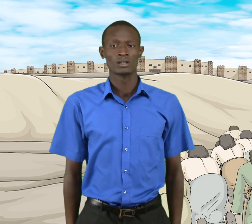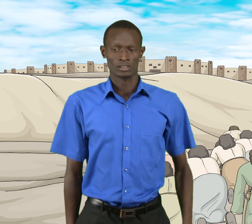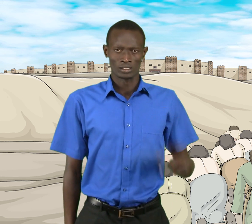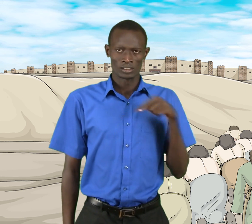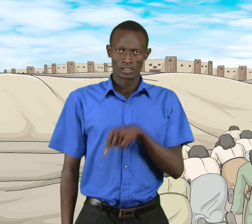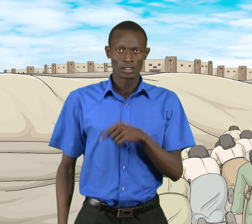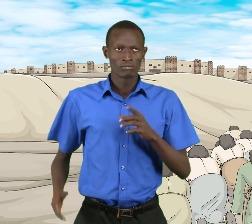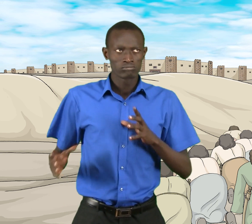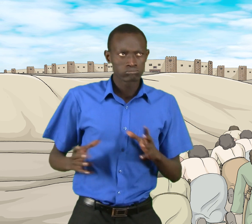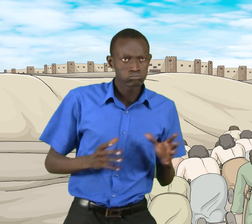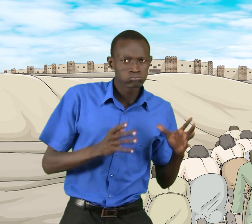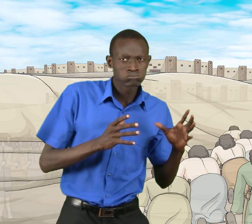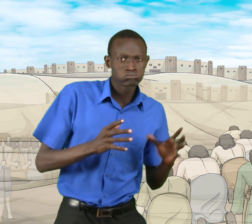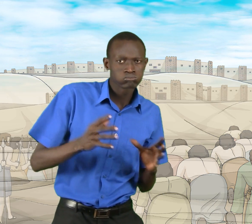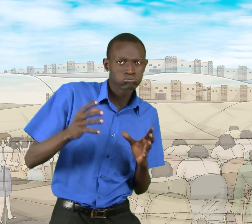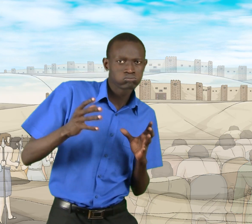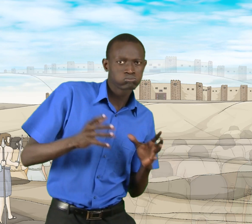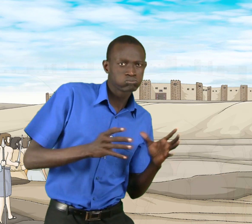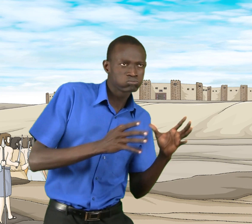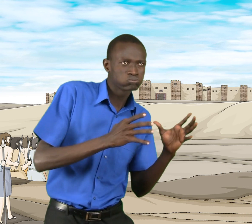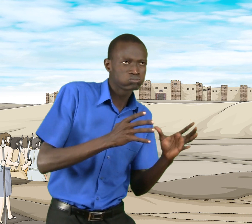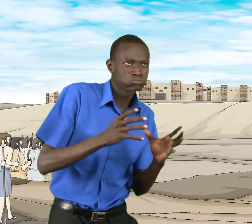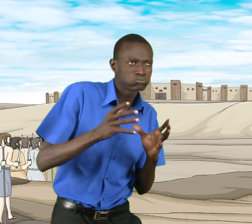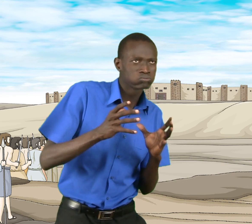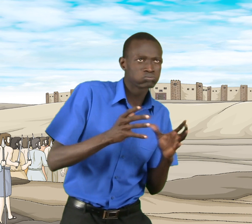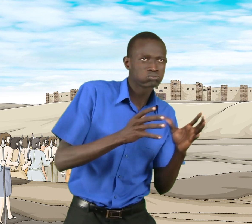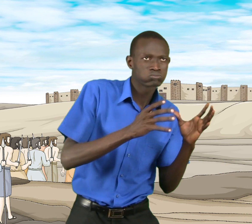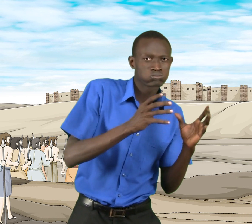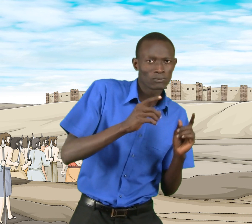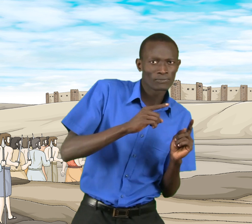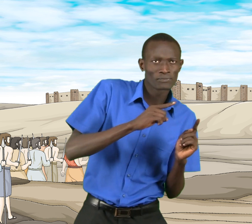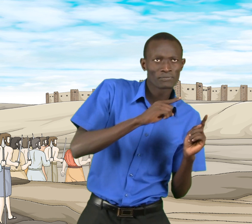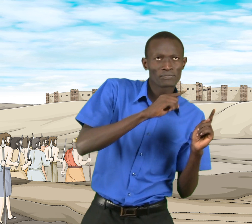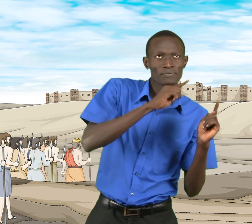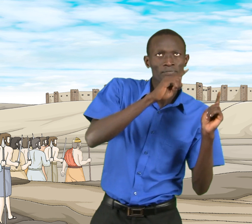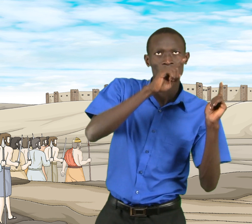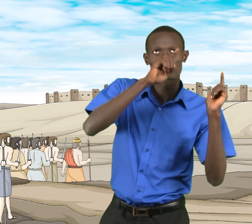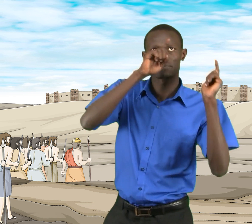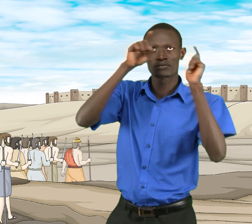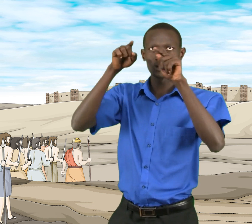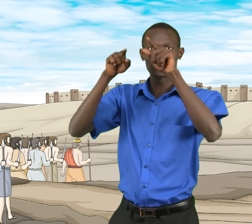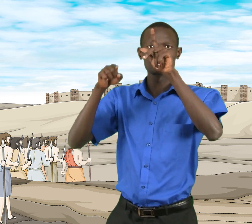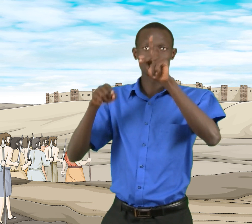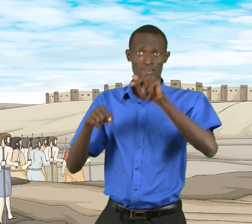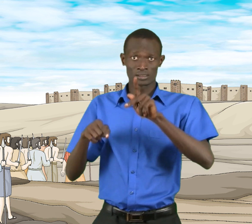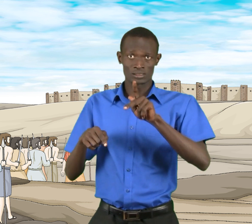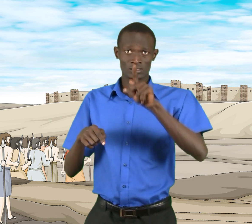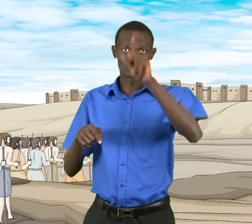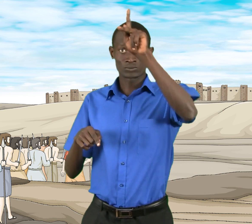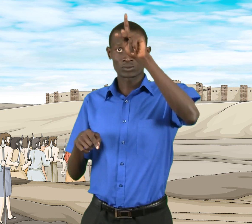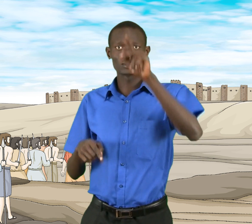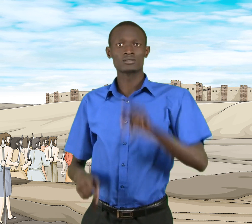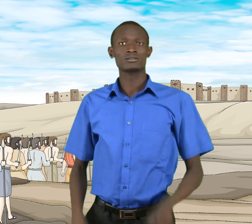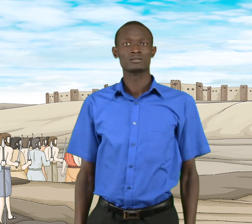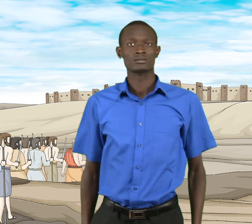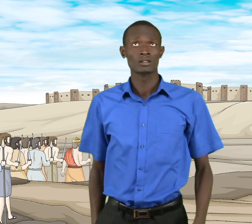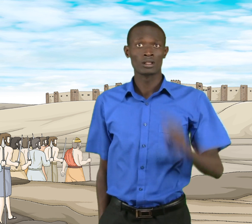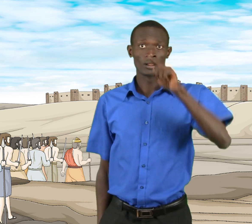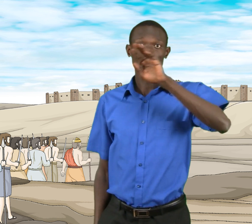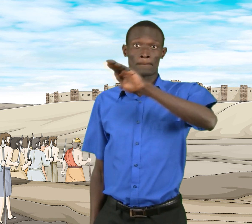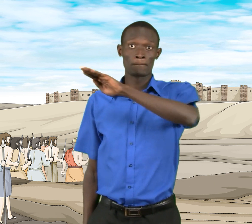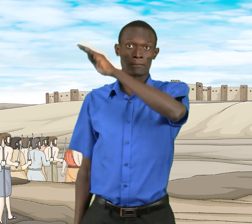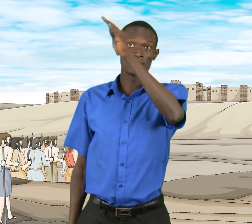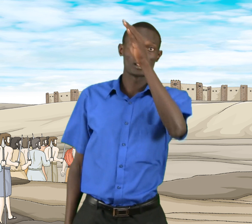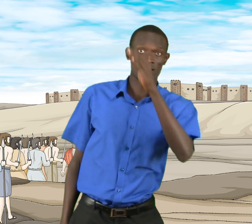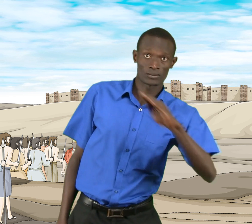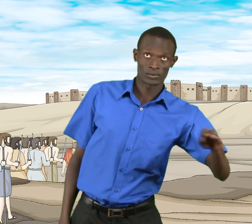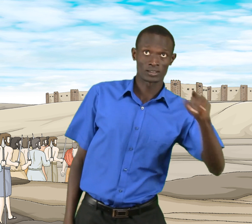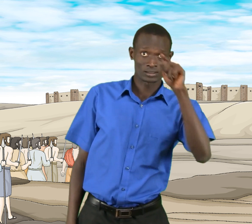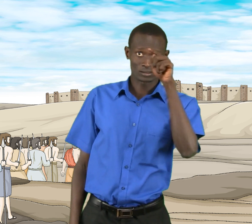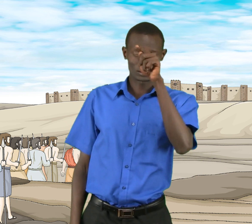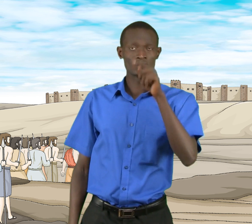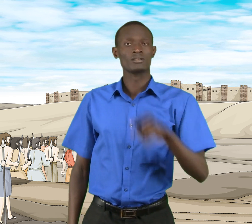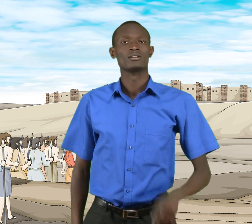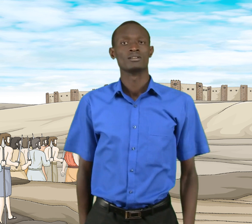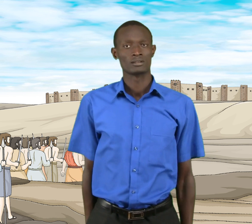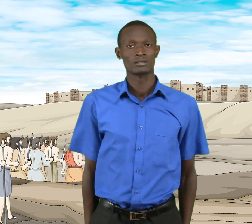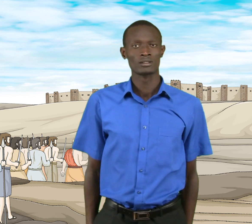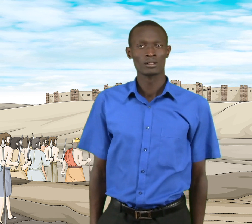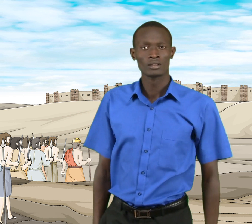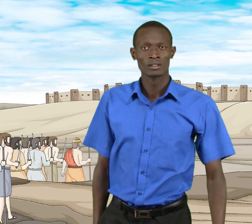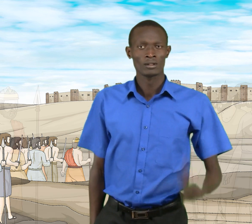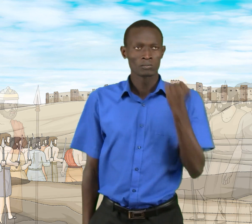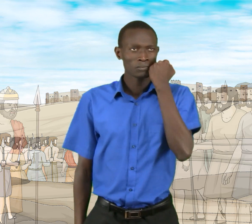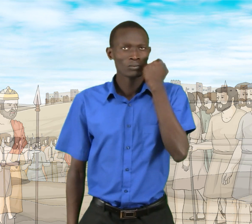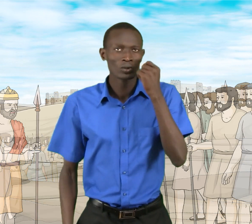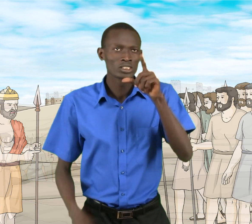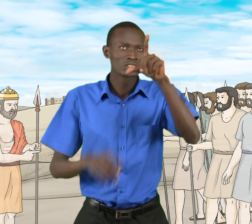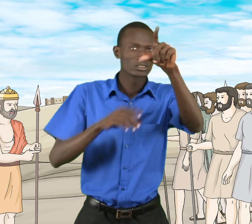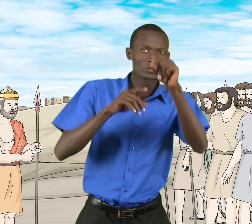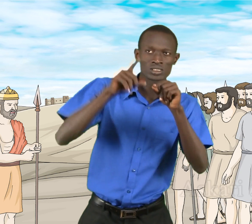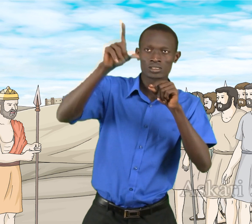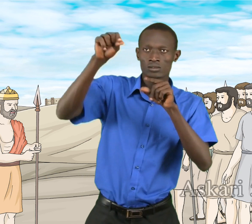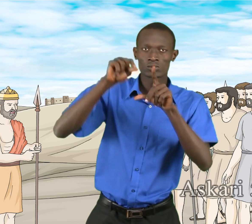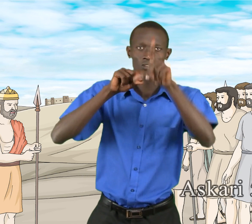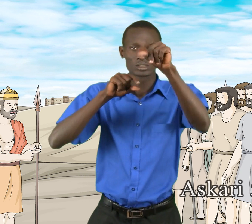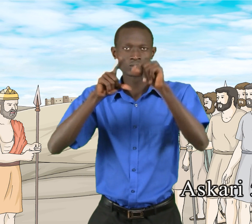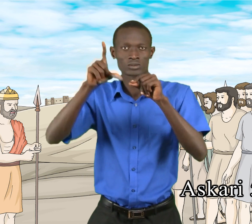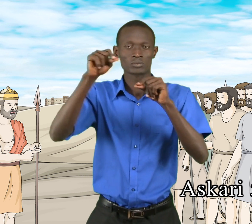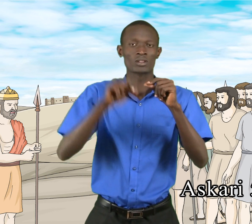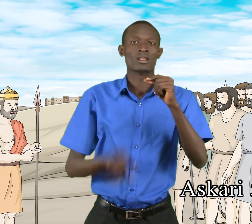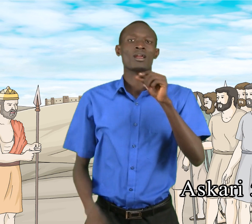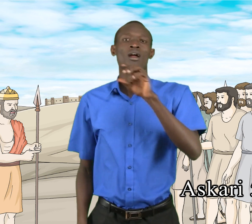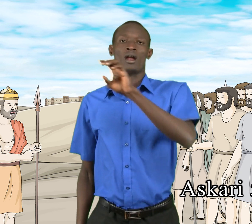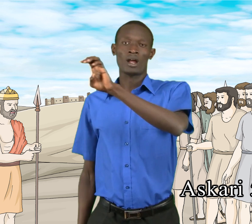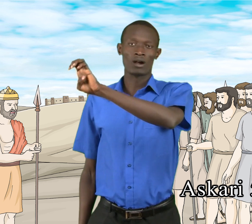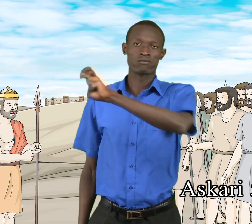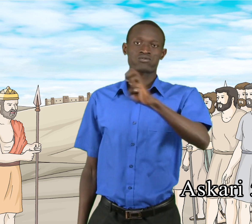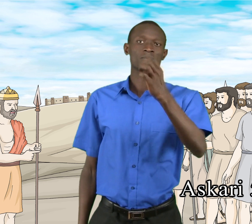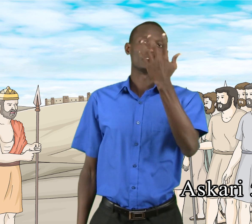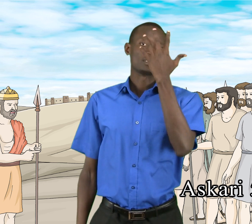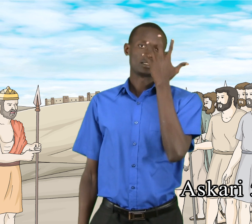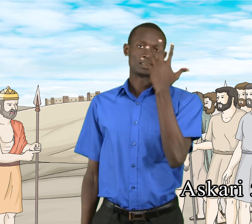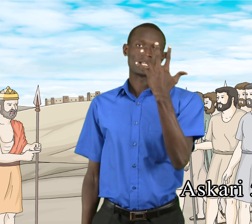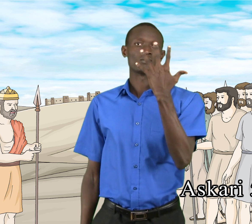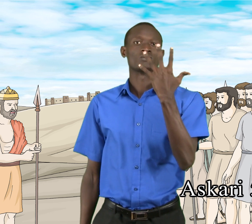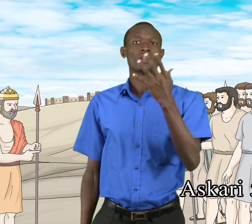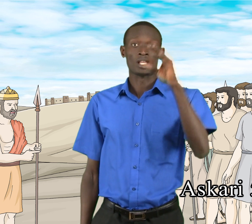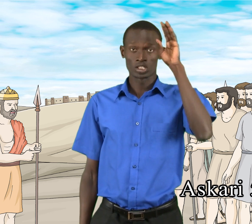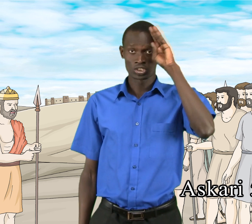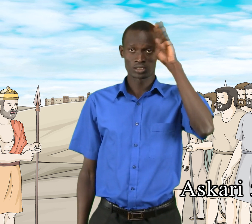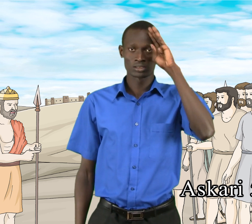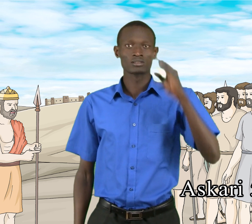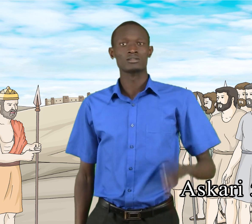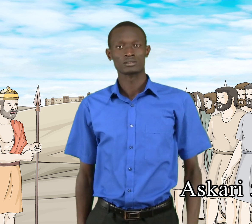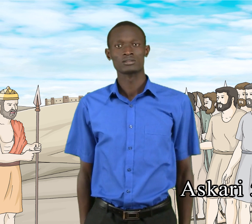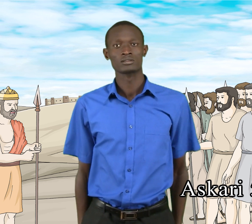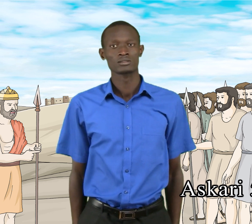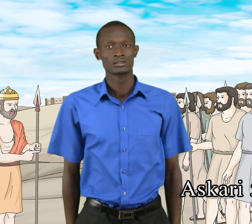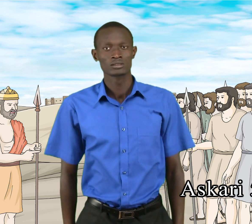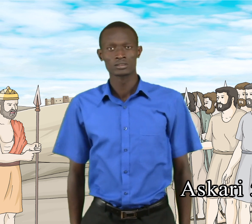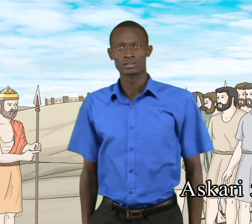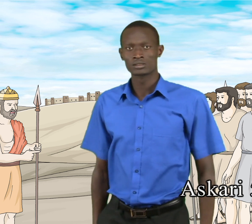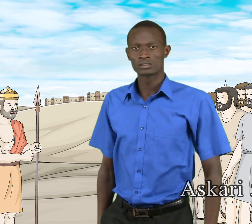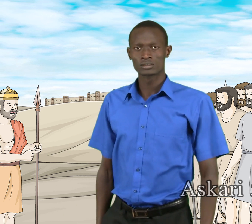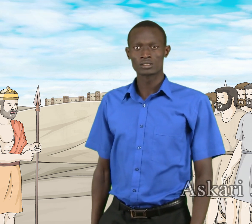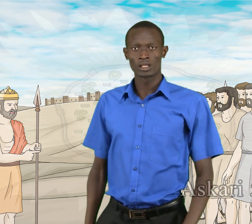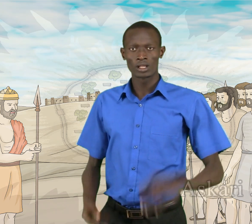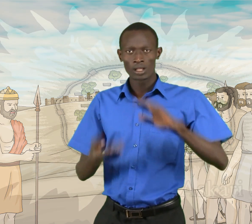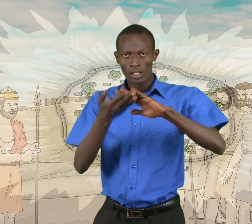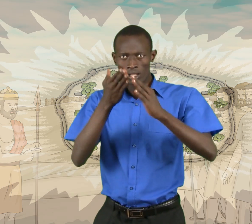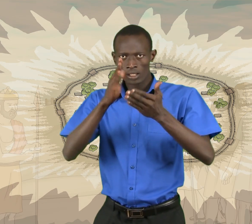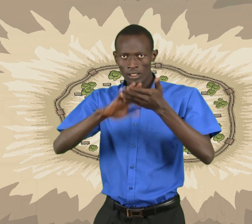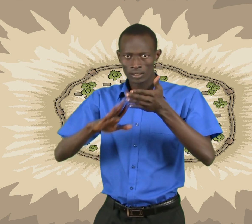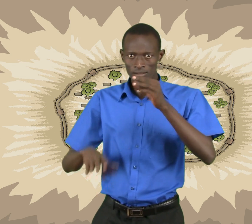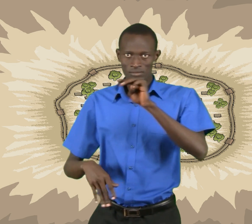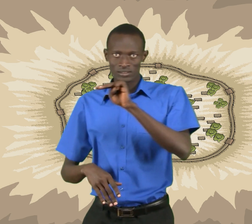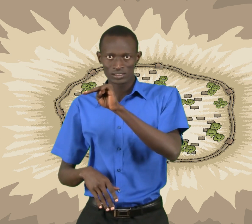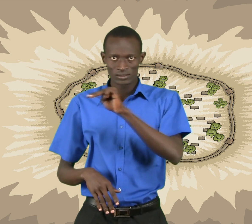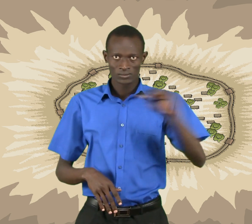Joshua got up early the next morning and mobilized his men, and he and the elders of Israel marched before them up to Ai. Then all the troops who were with him marched up and approached the city. They arrived in front of Ai and camped to the north of it, with the valley between them and the city. Now Joshua had taken about five thousand men and set up an ambush between Bethel and Ai, to the west of the city.